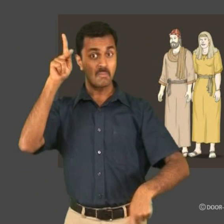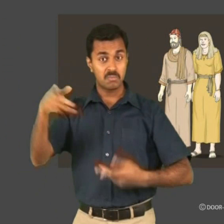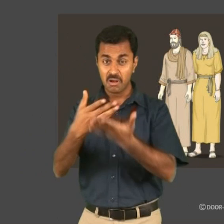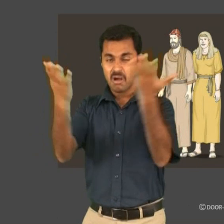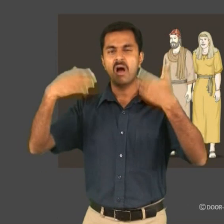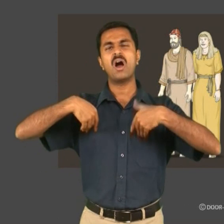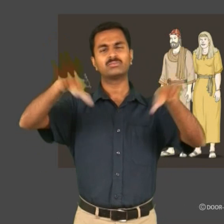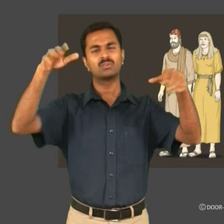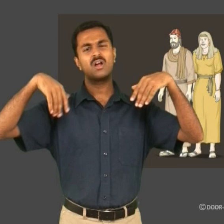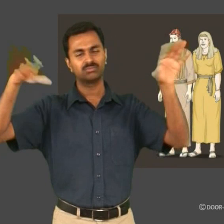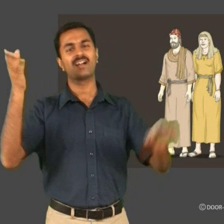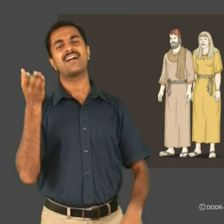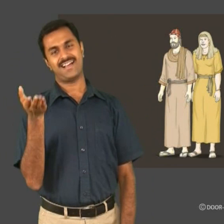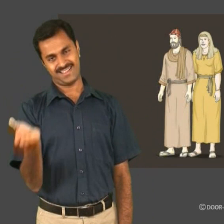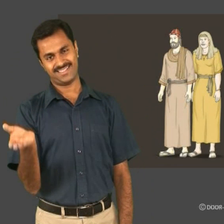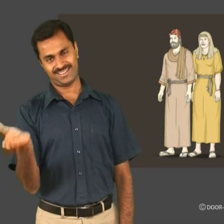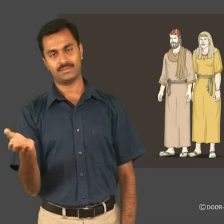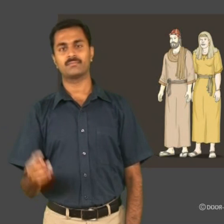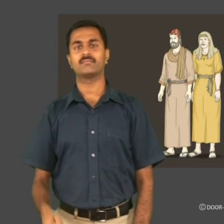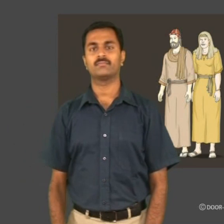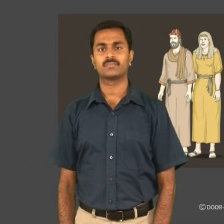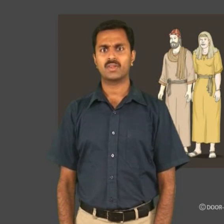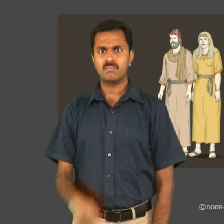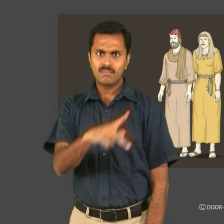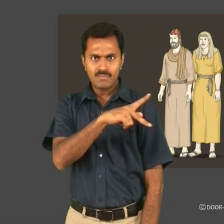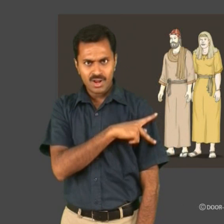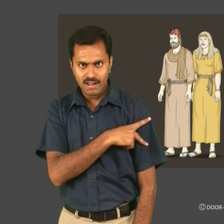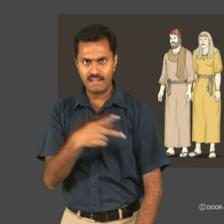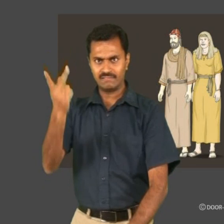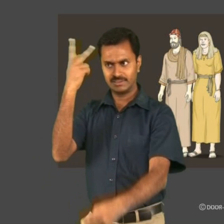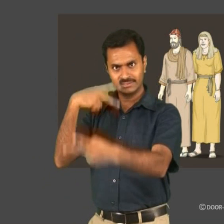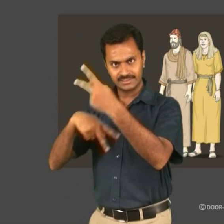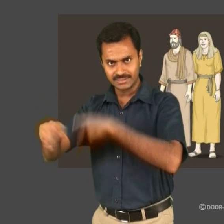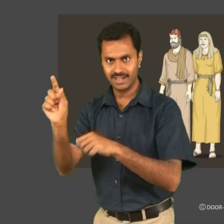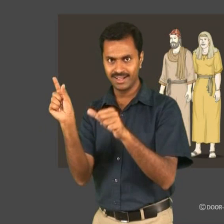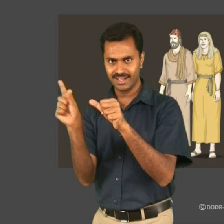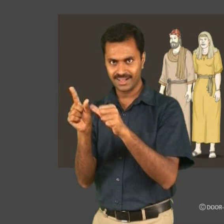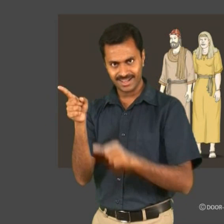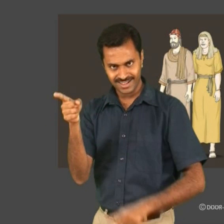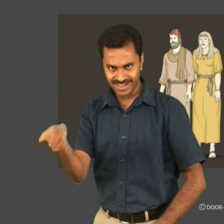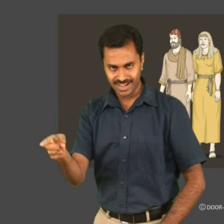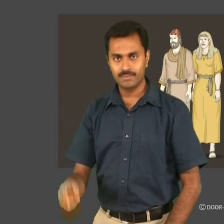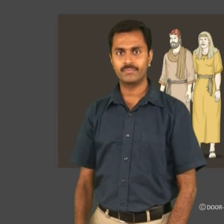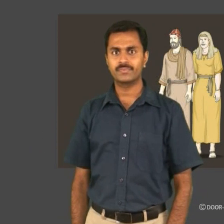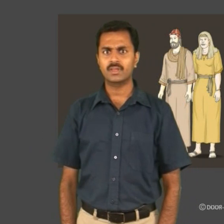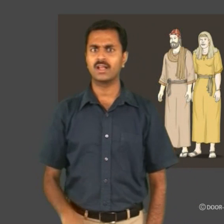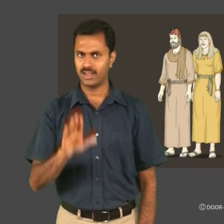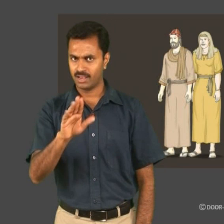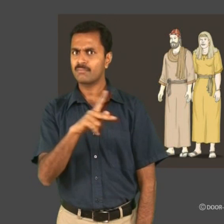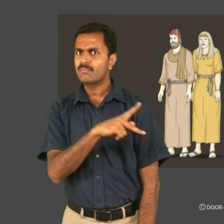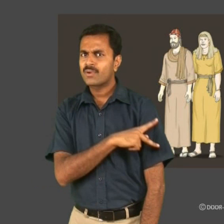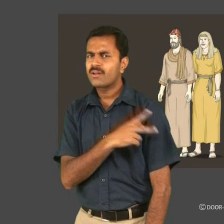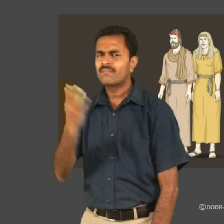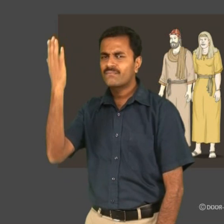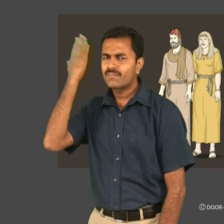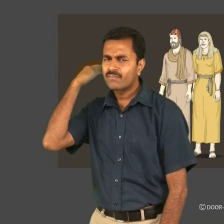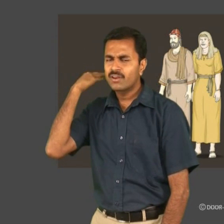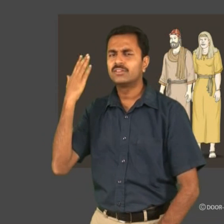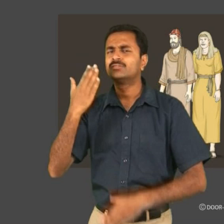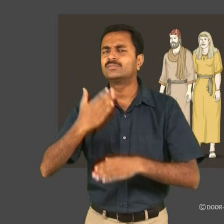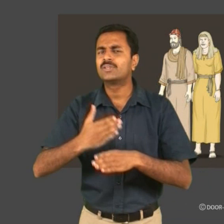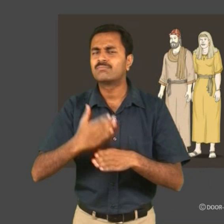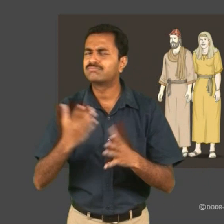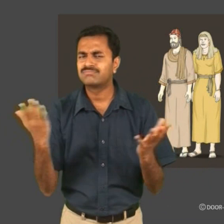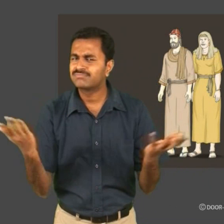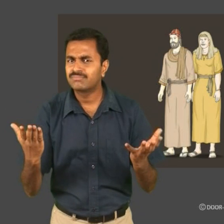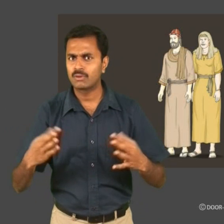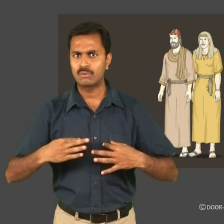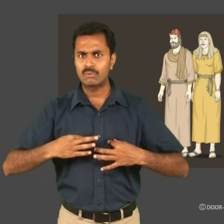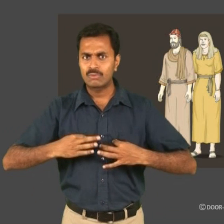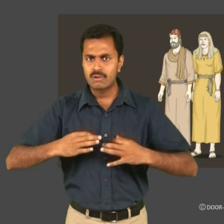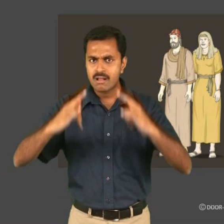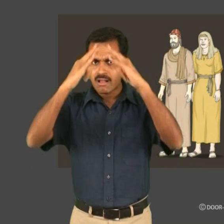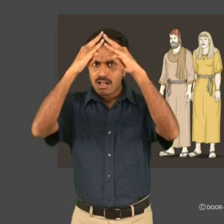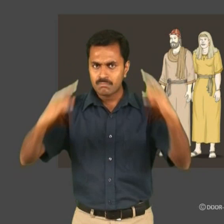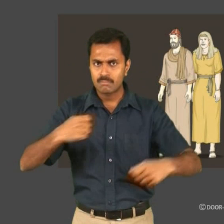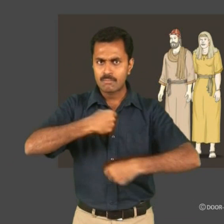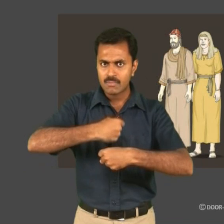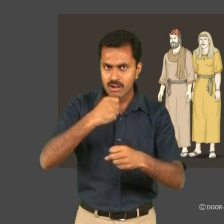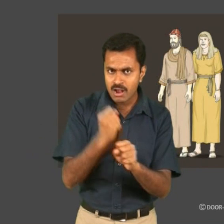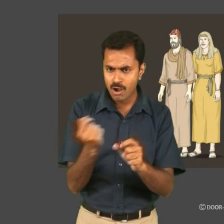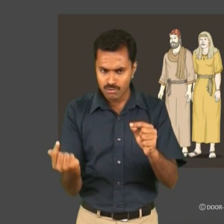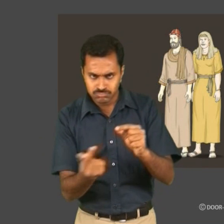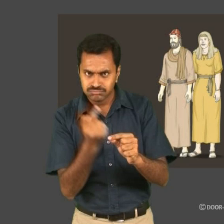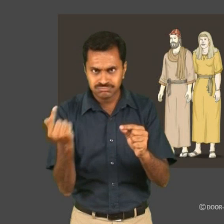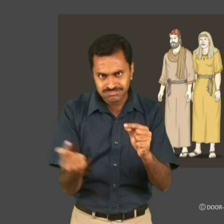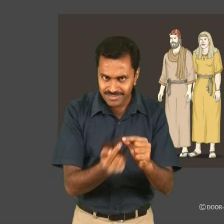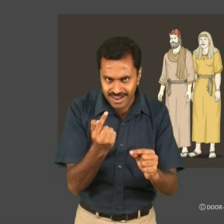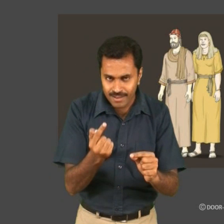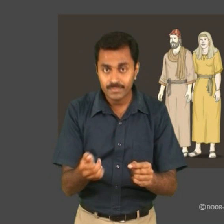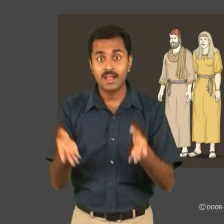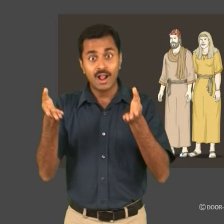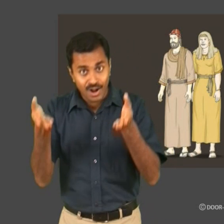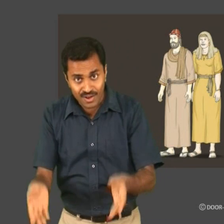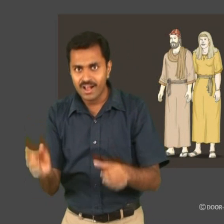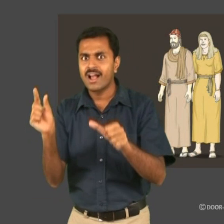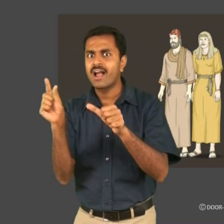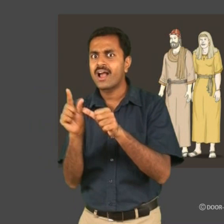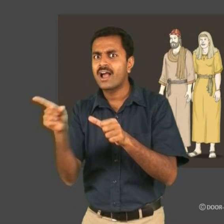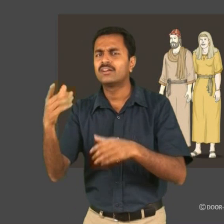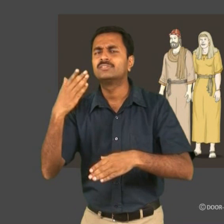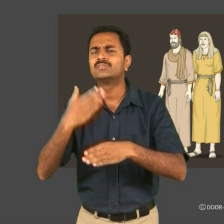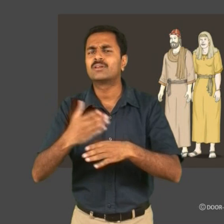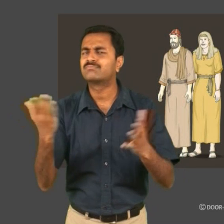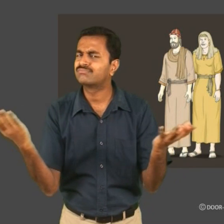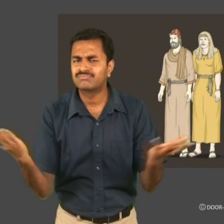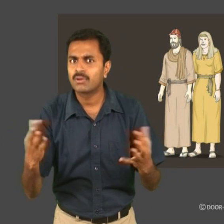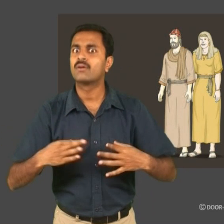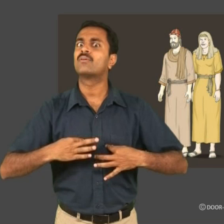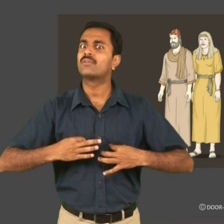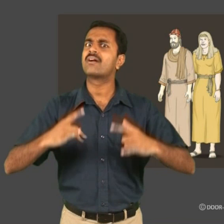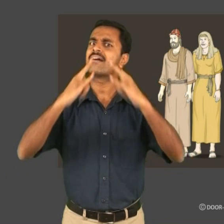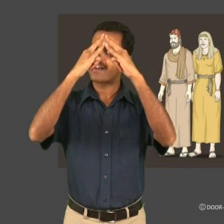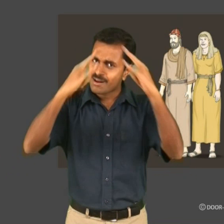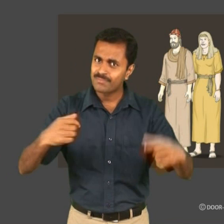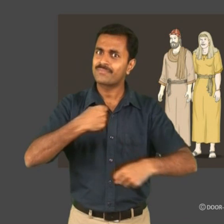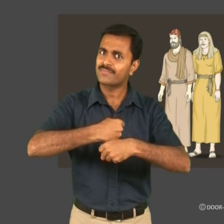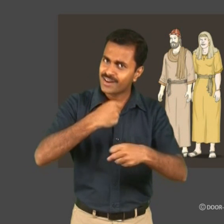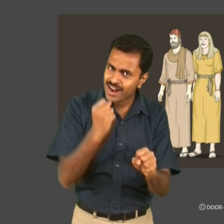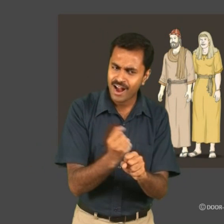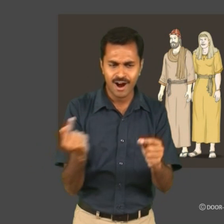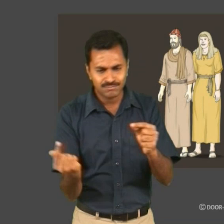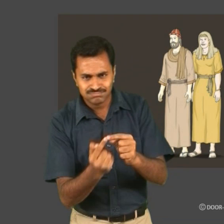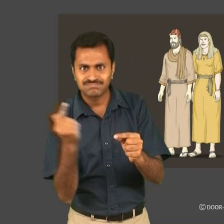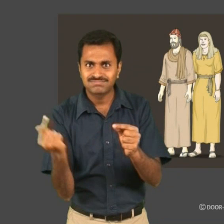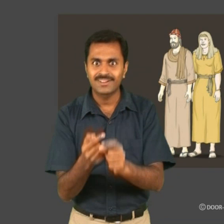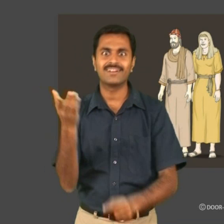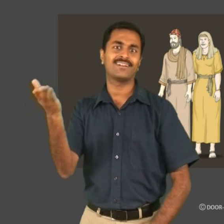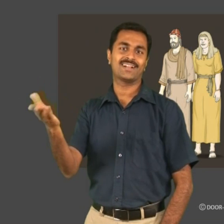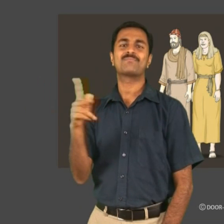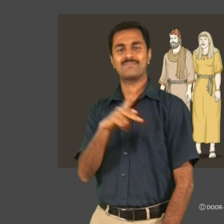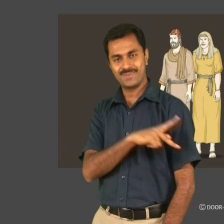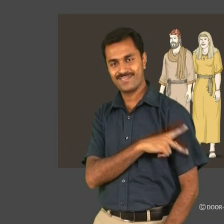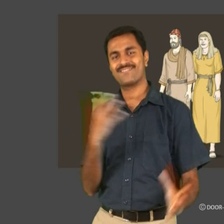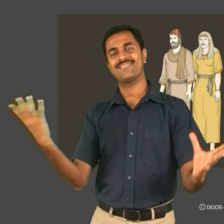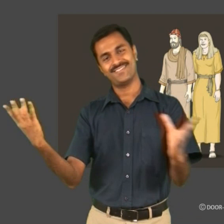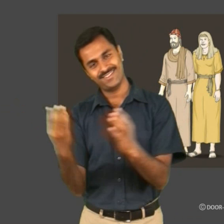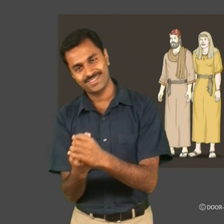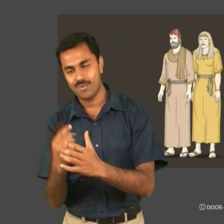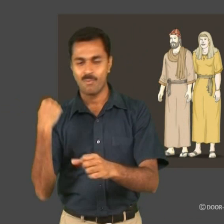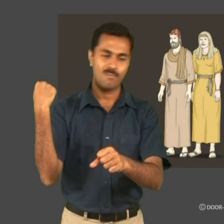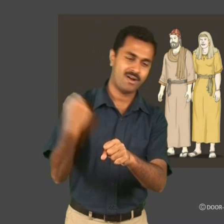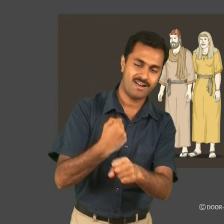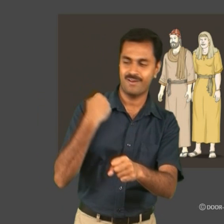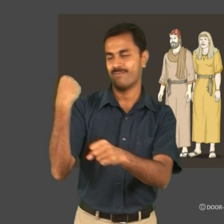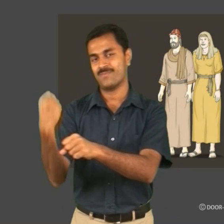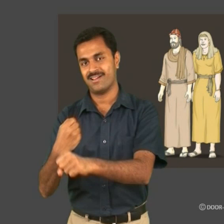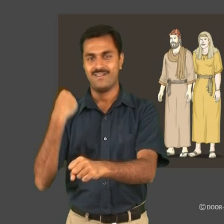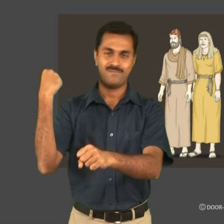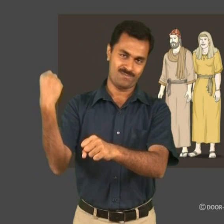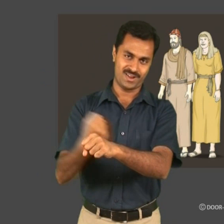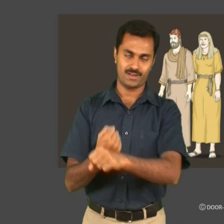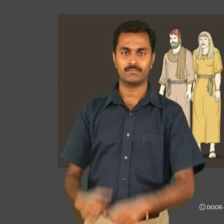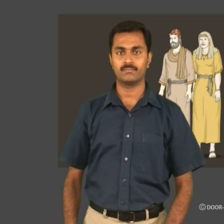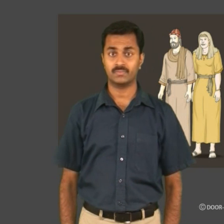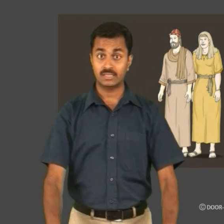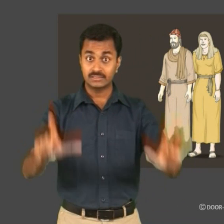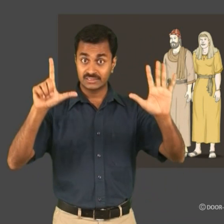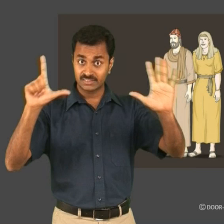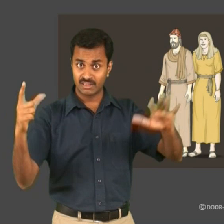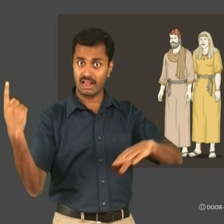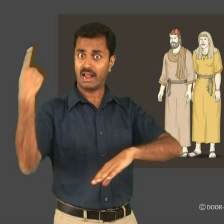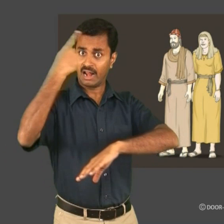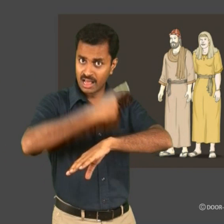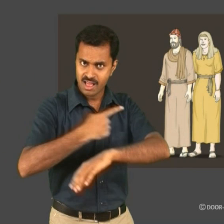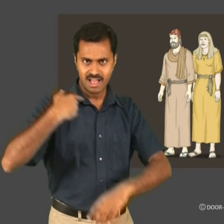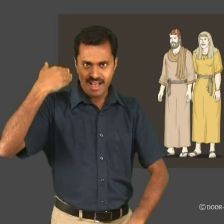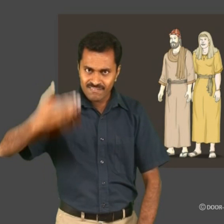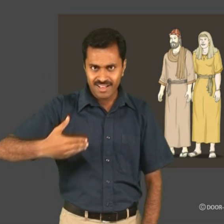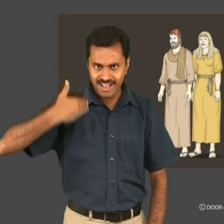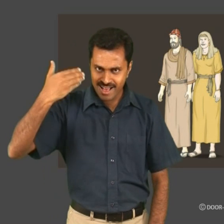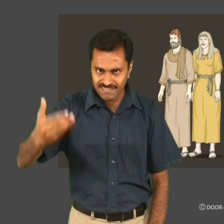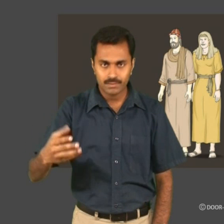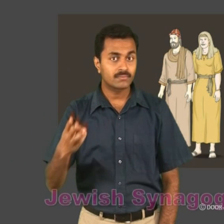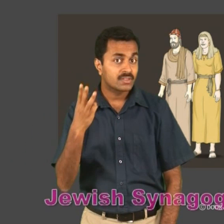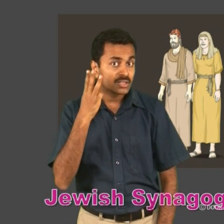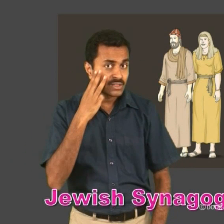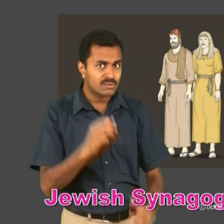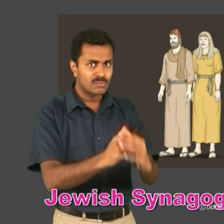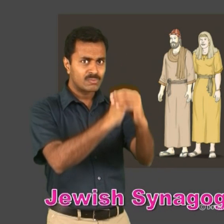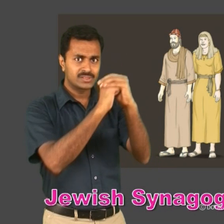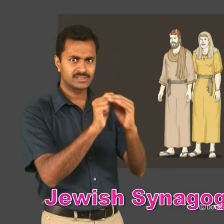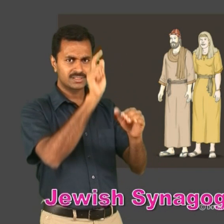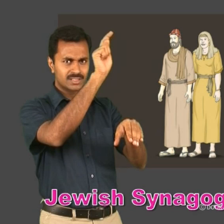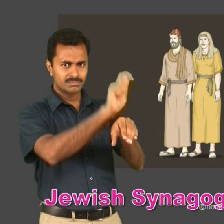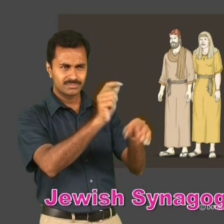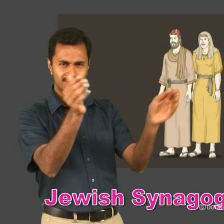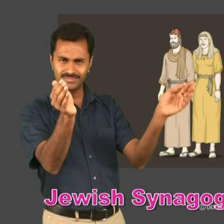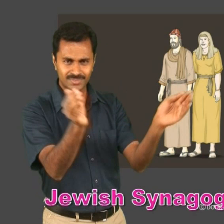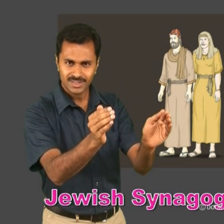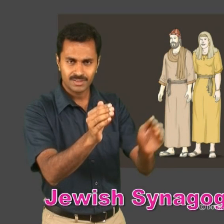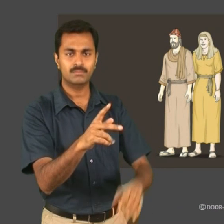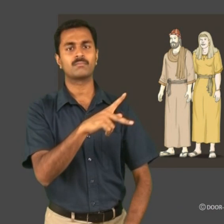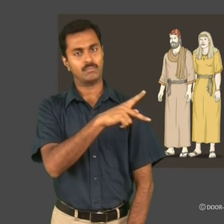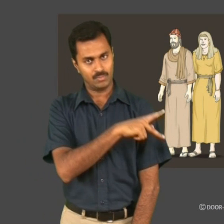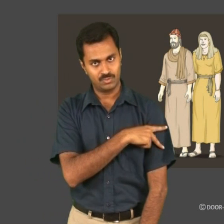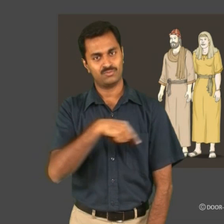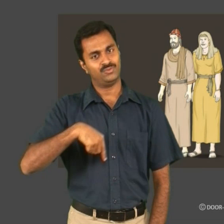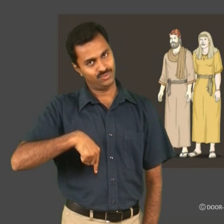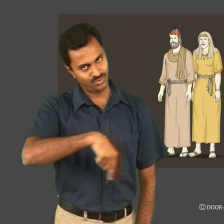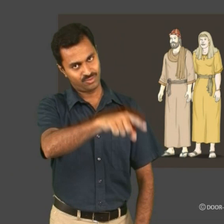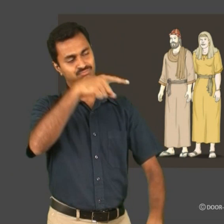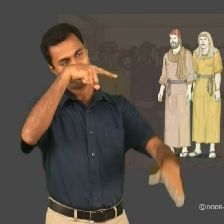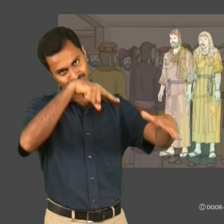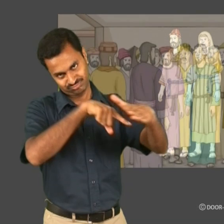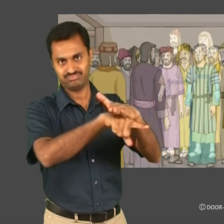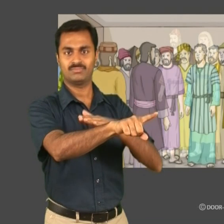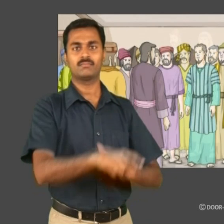Paul went to visit them, and he stayed and worked with them because they were tentmakers by trade, just as he was.